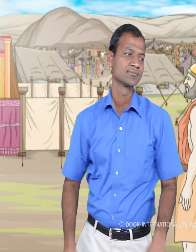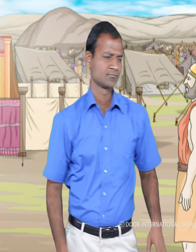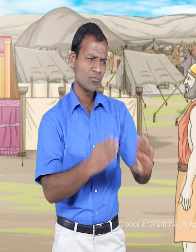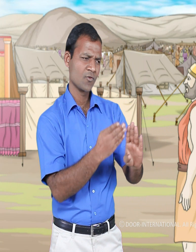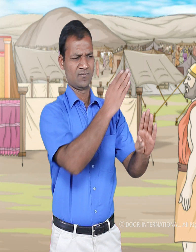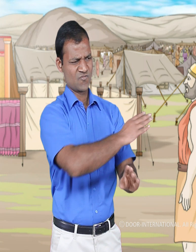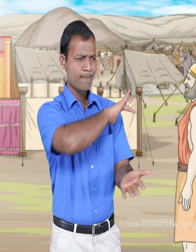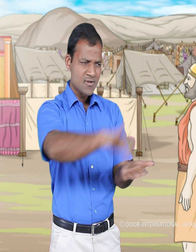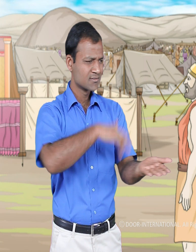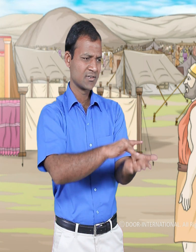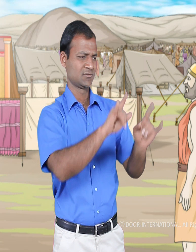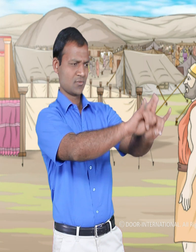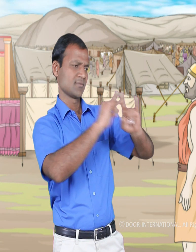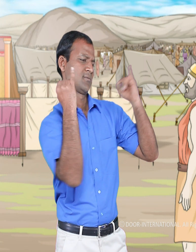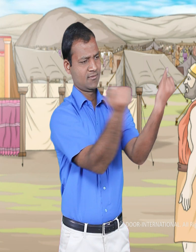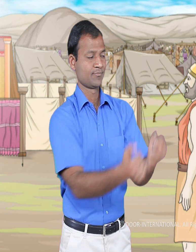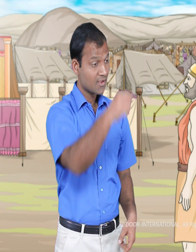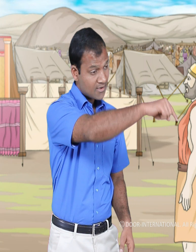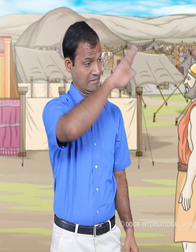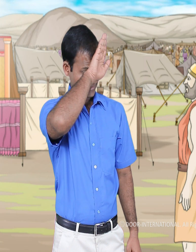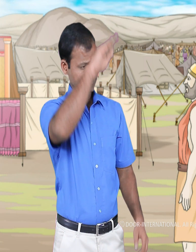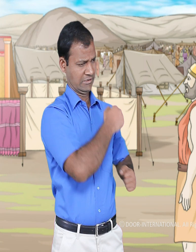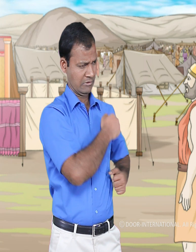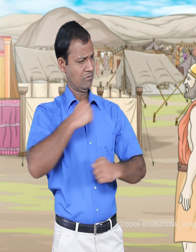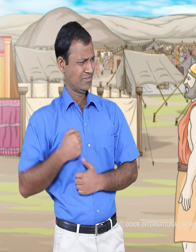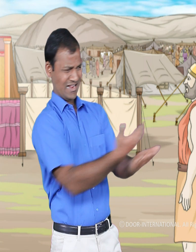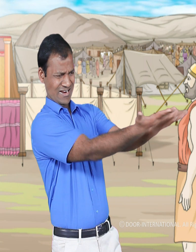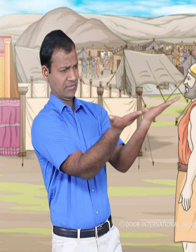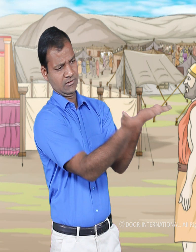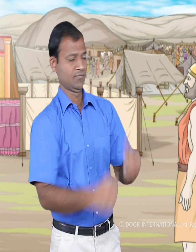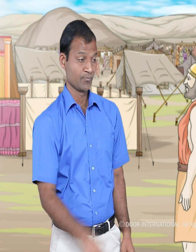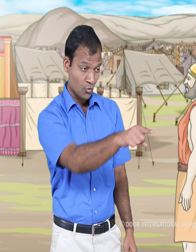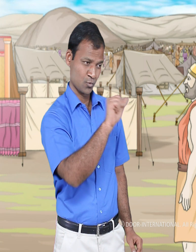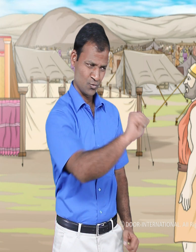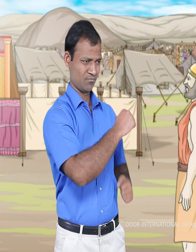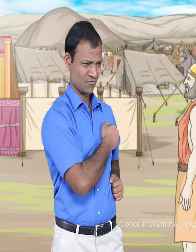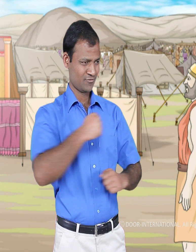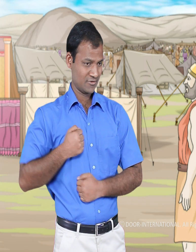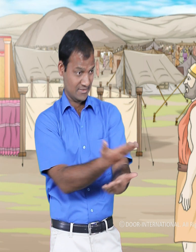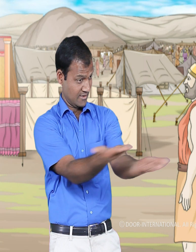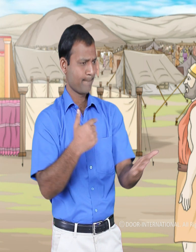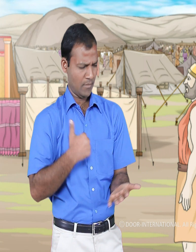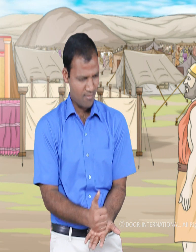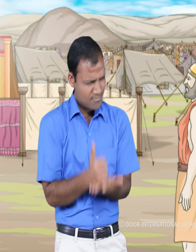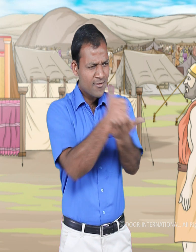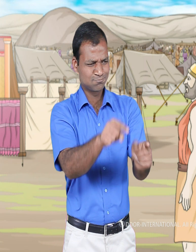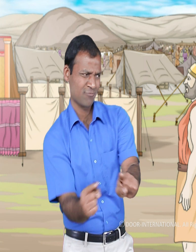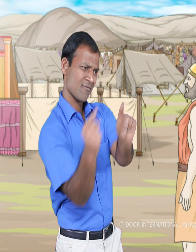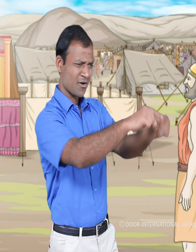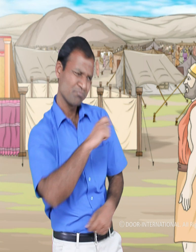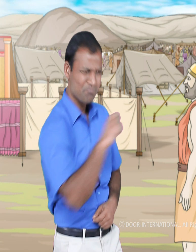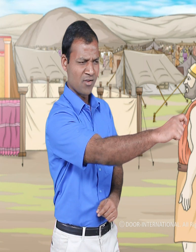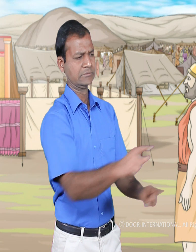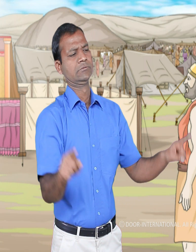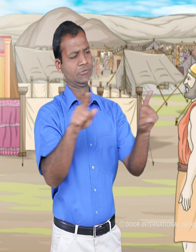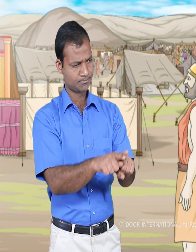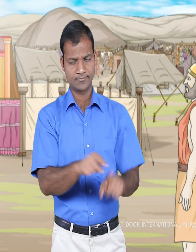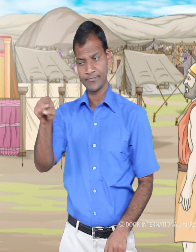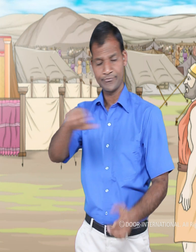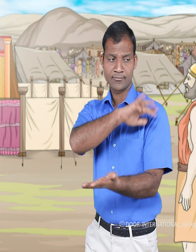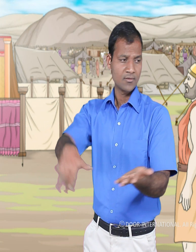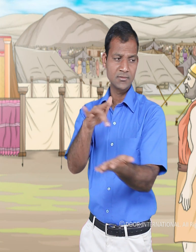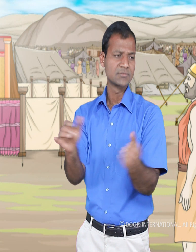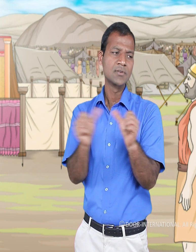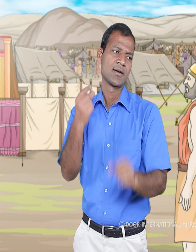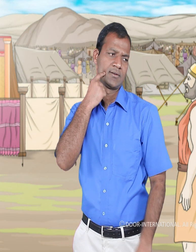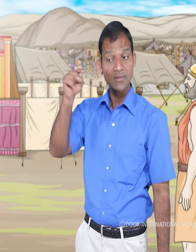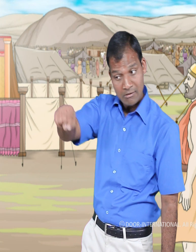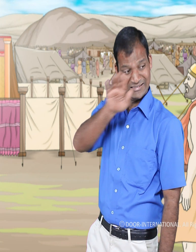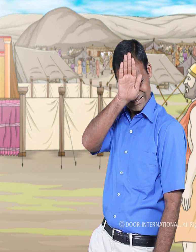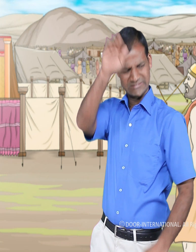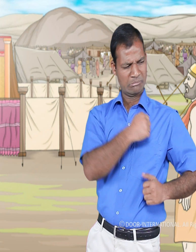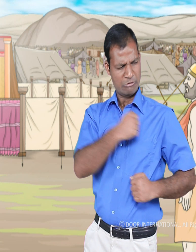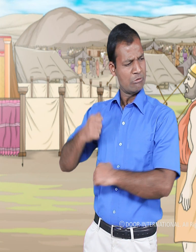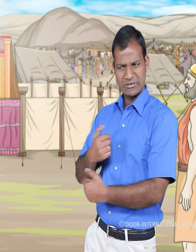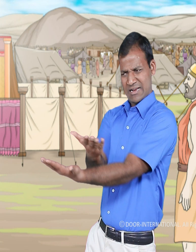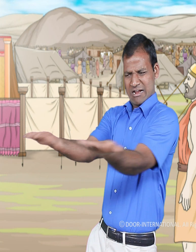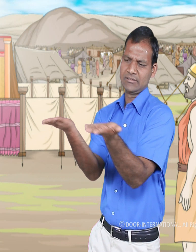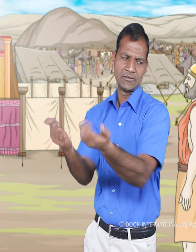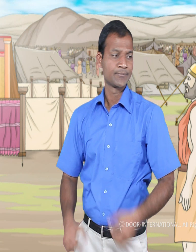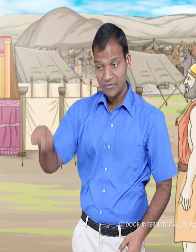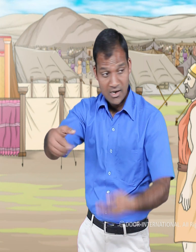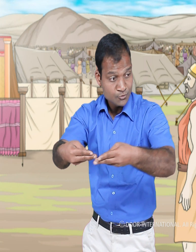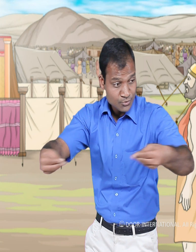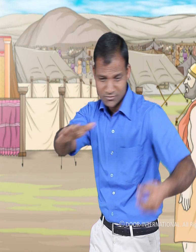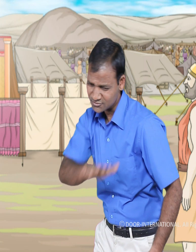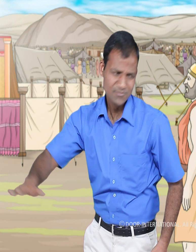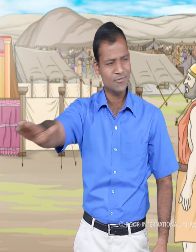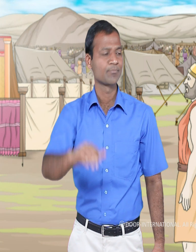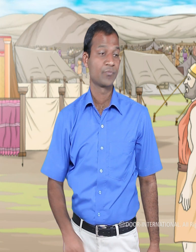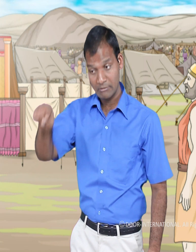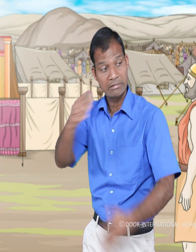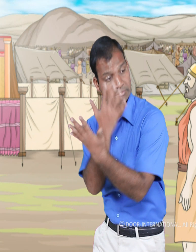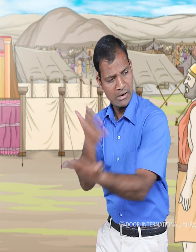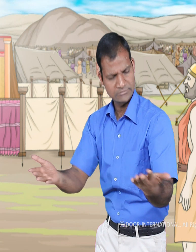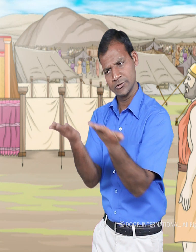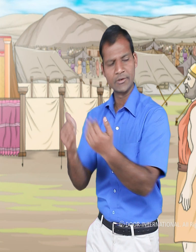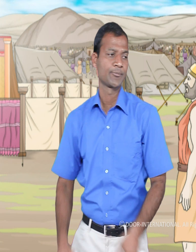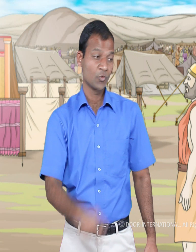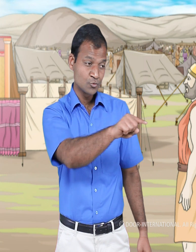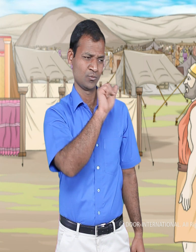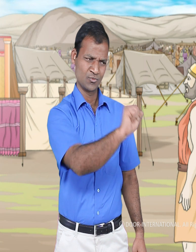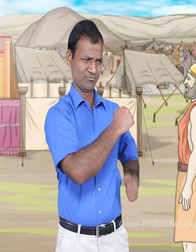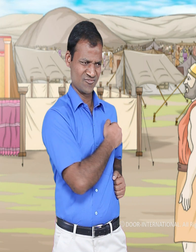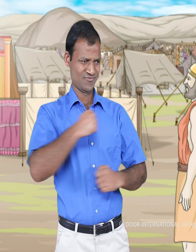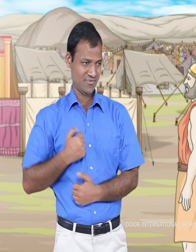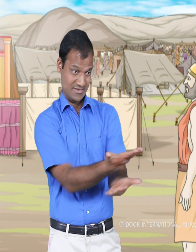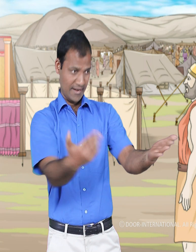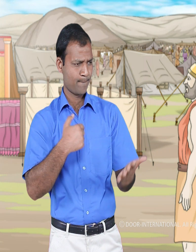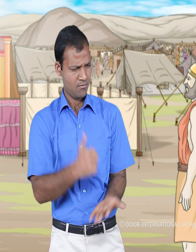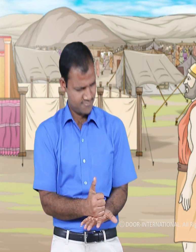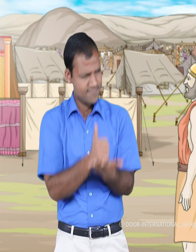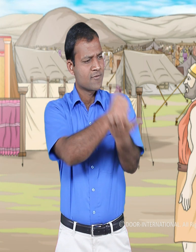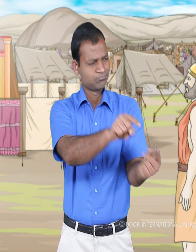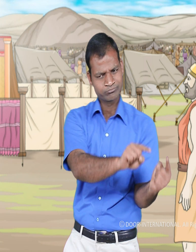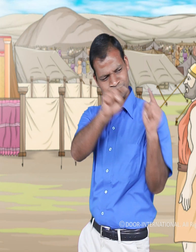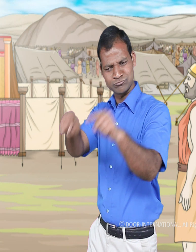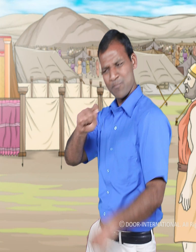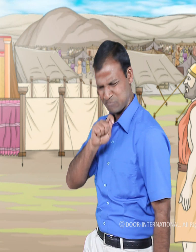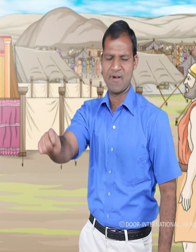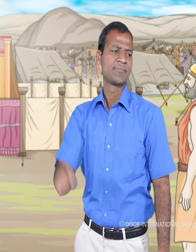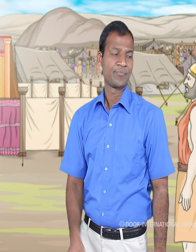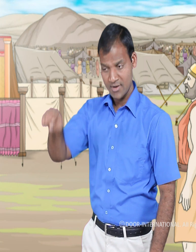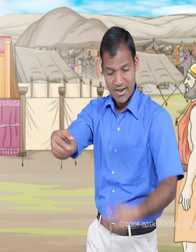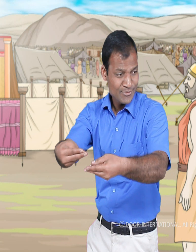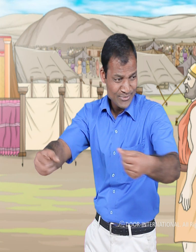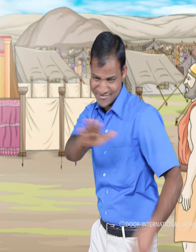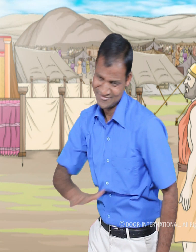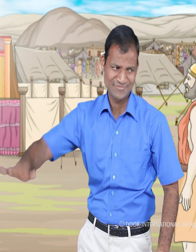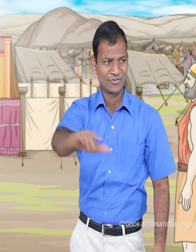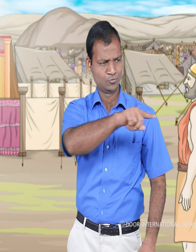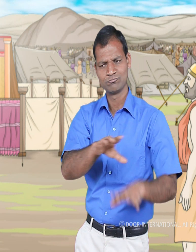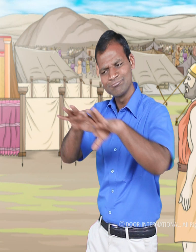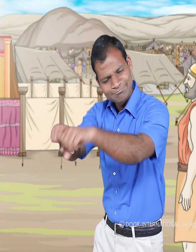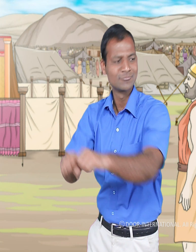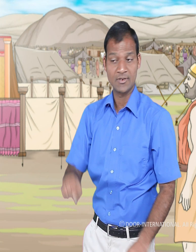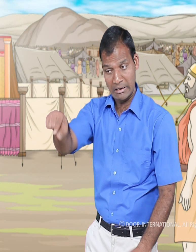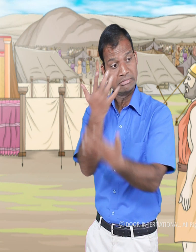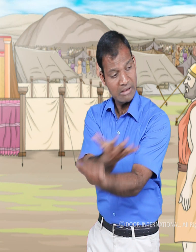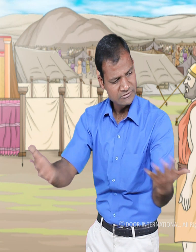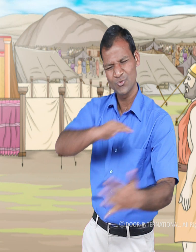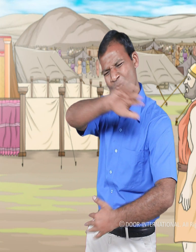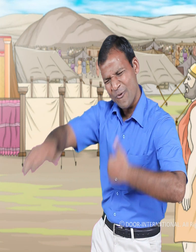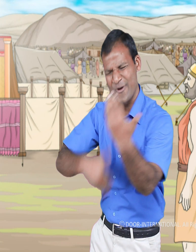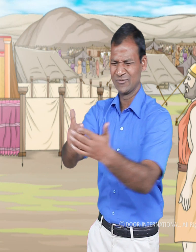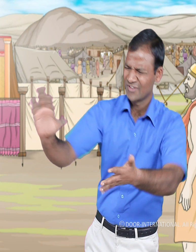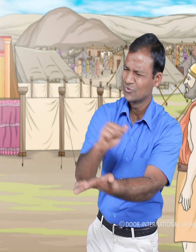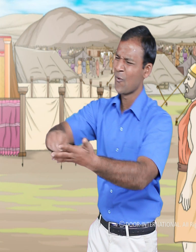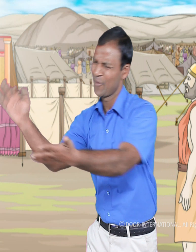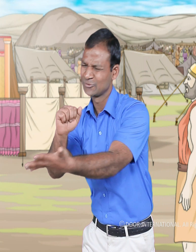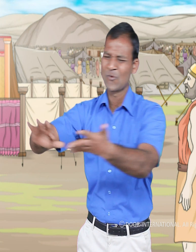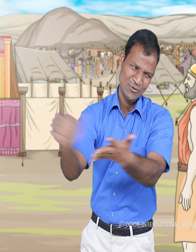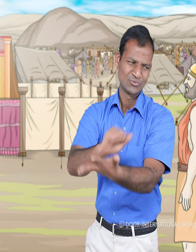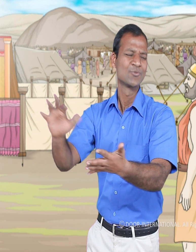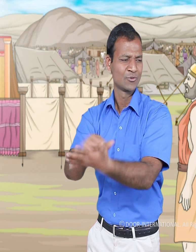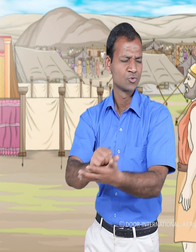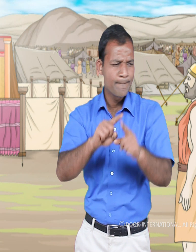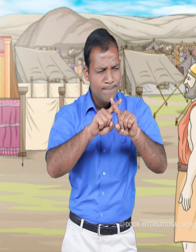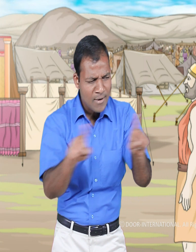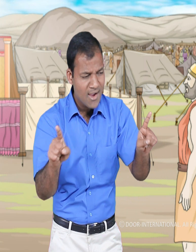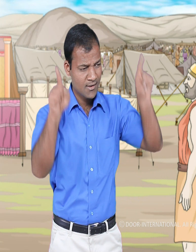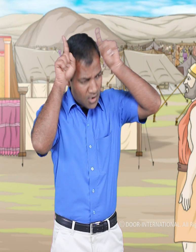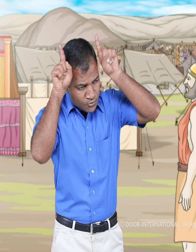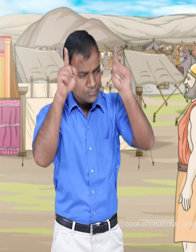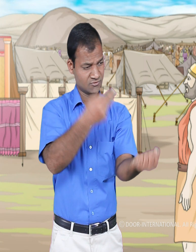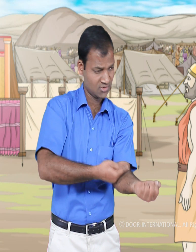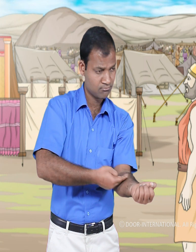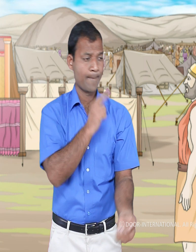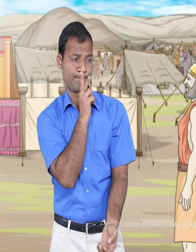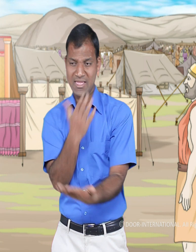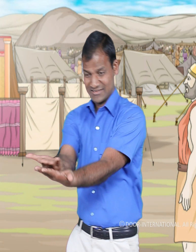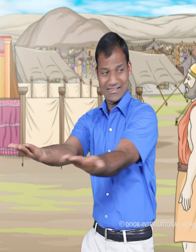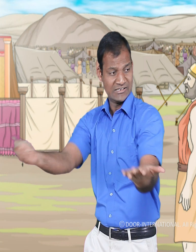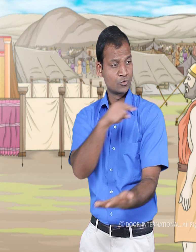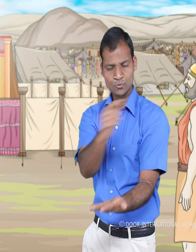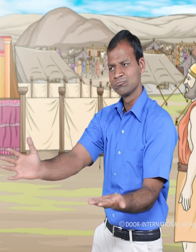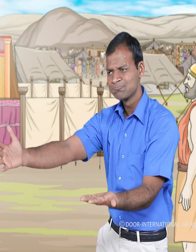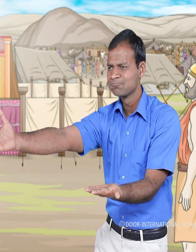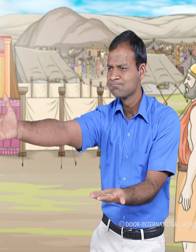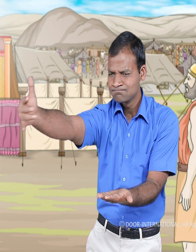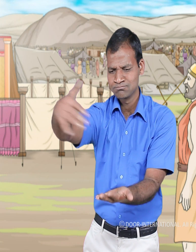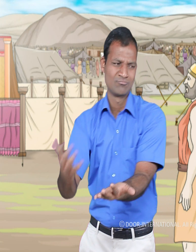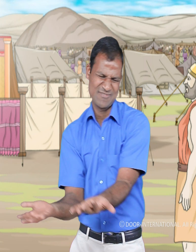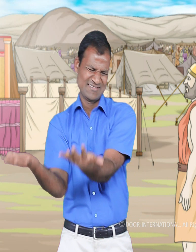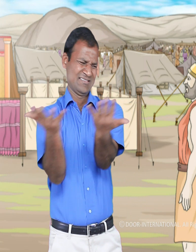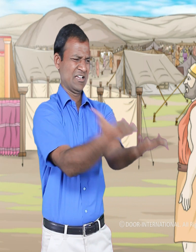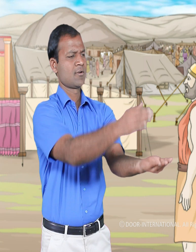And you shall do to Ai and its king as you did to Jericho and its king, except that you may carry off their plunder and livestock for yourselves.